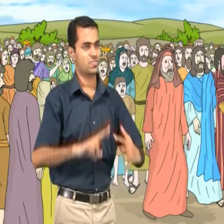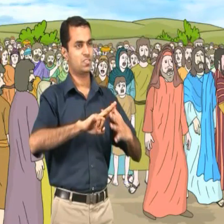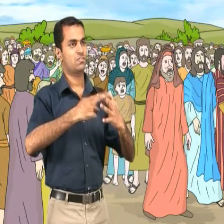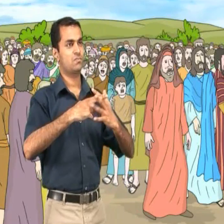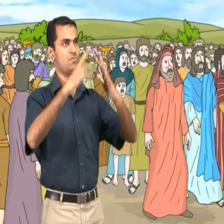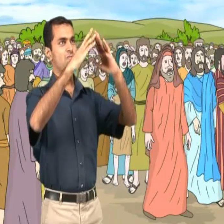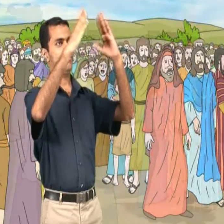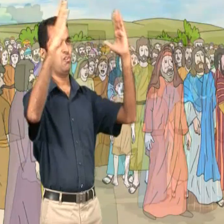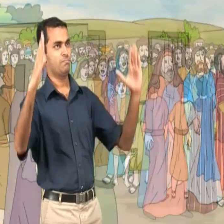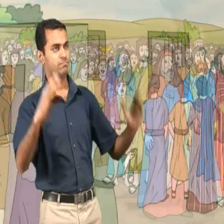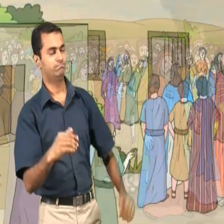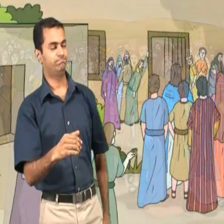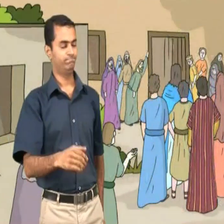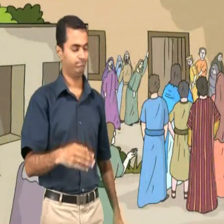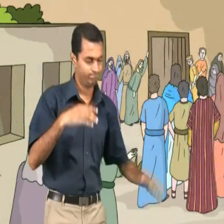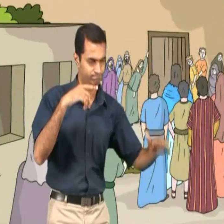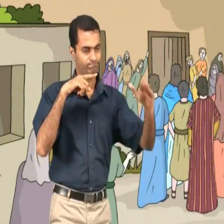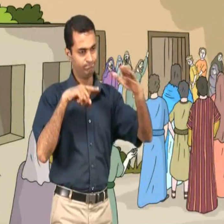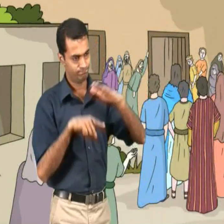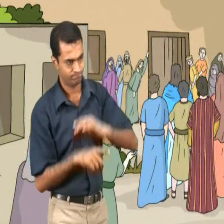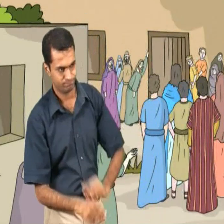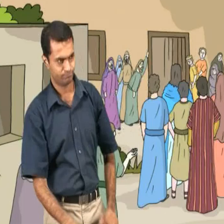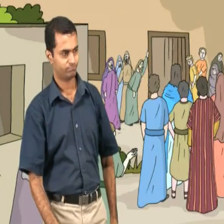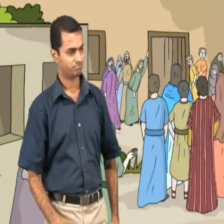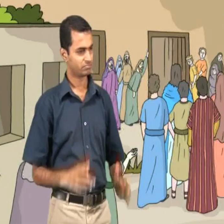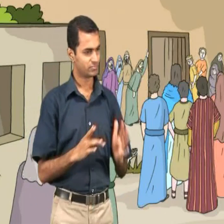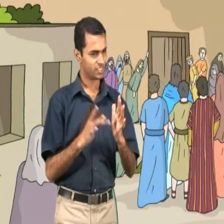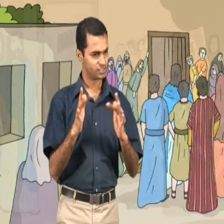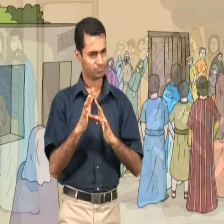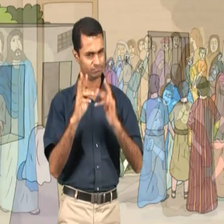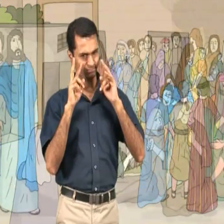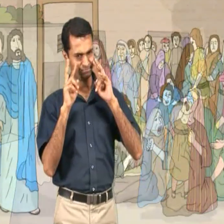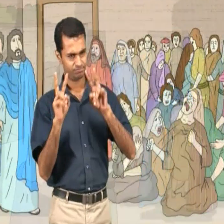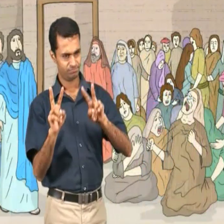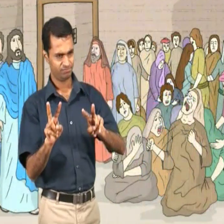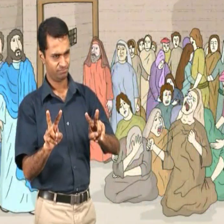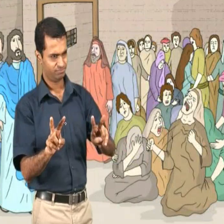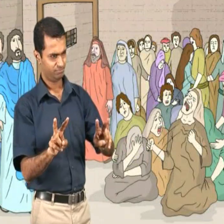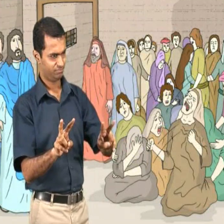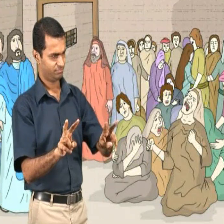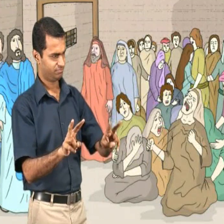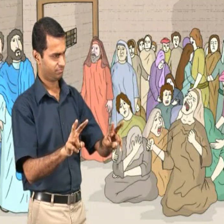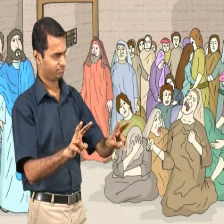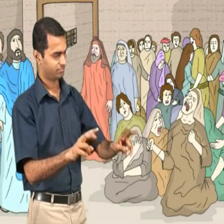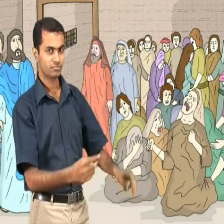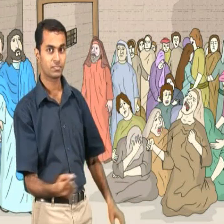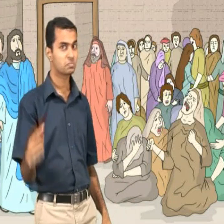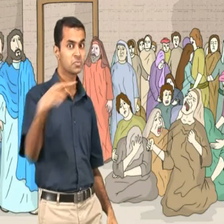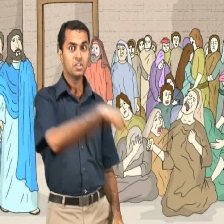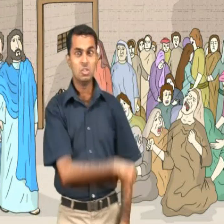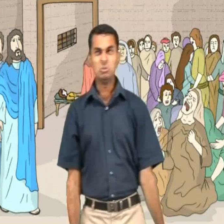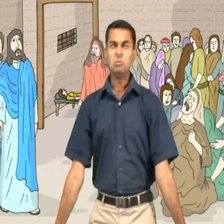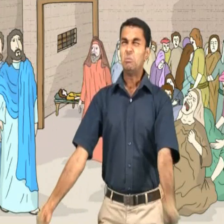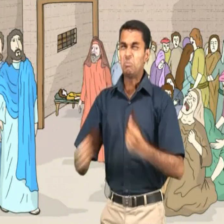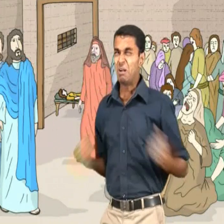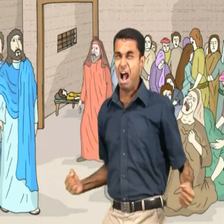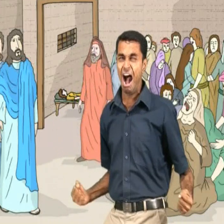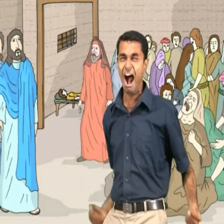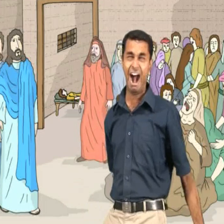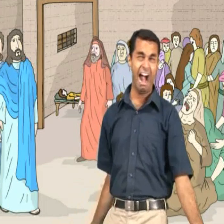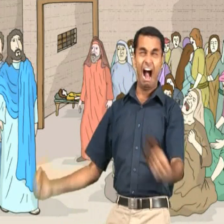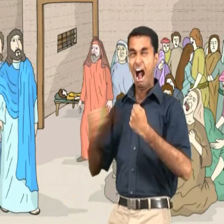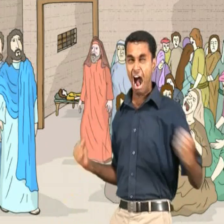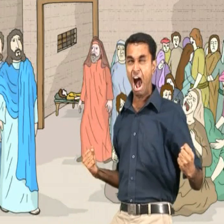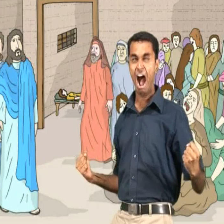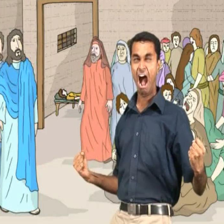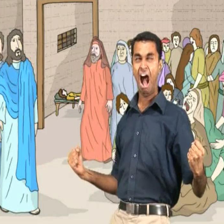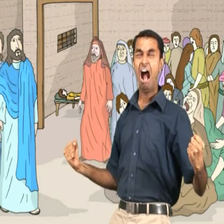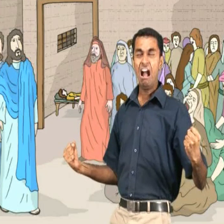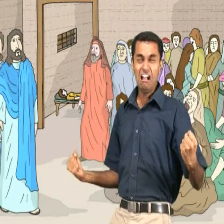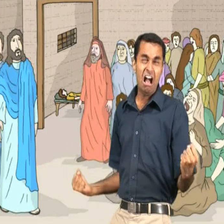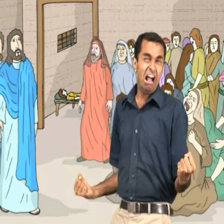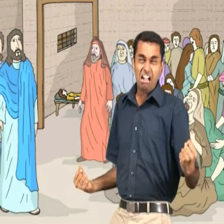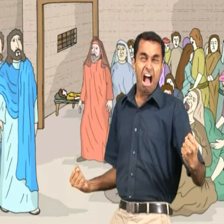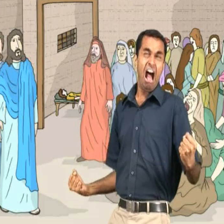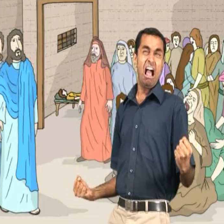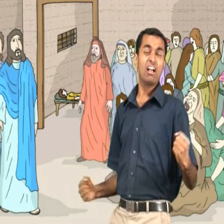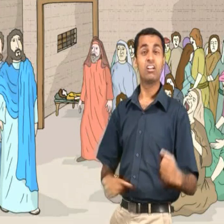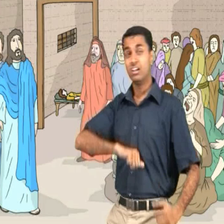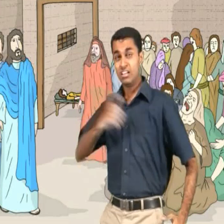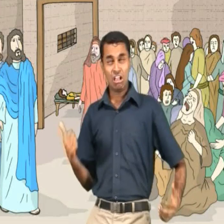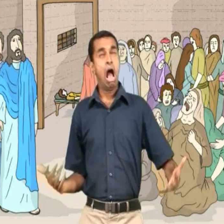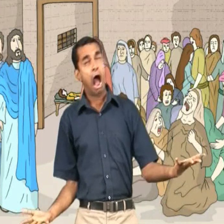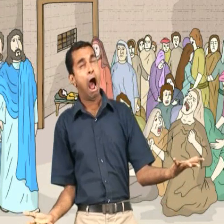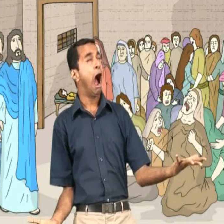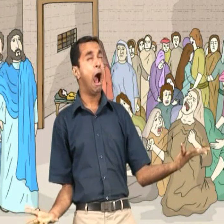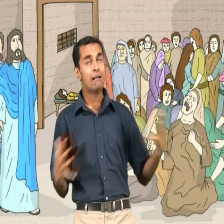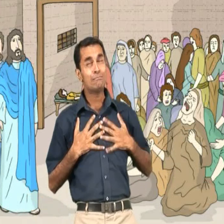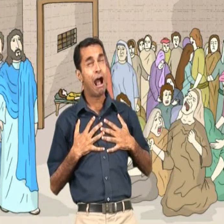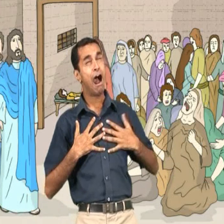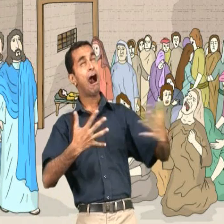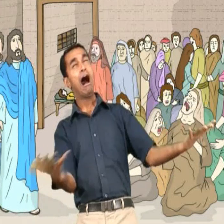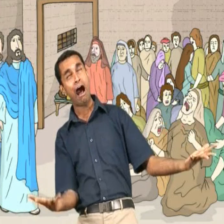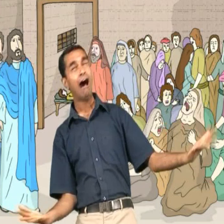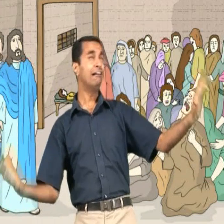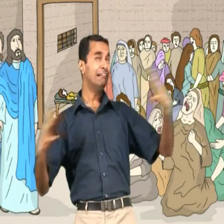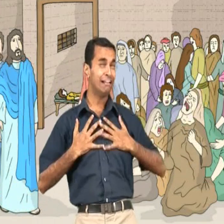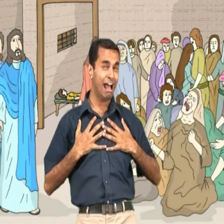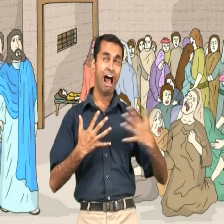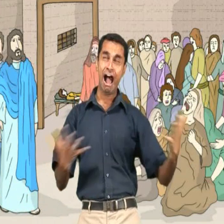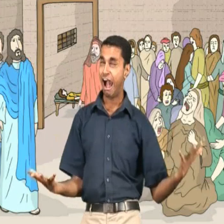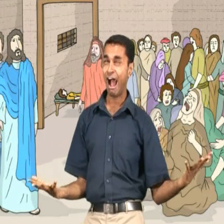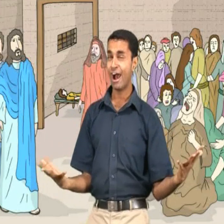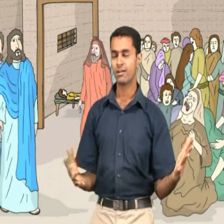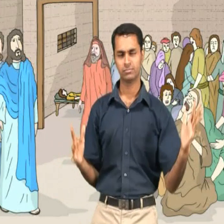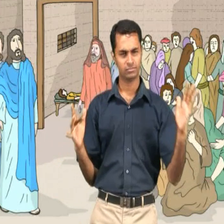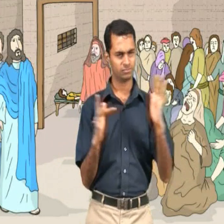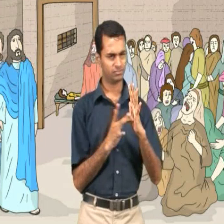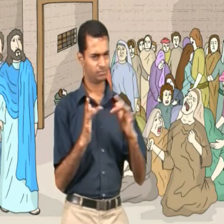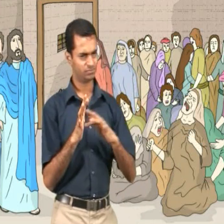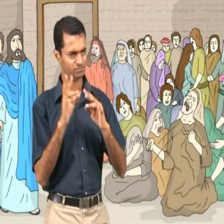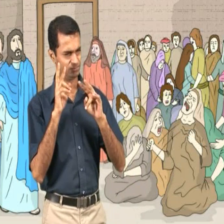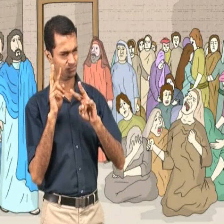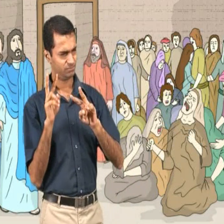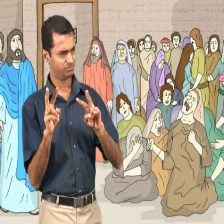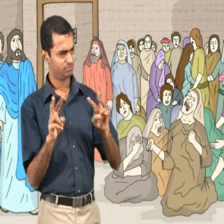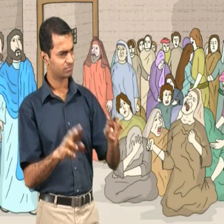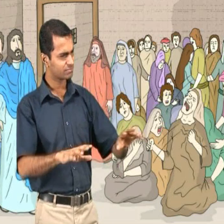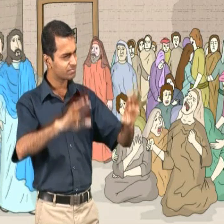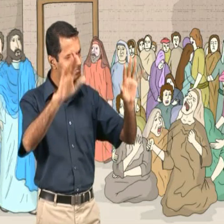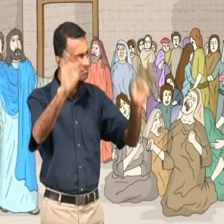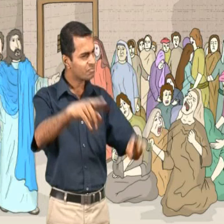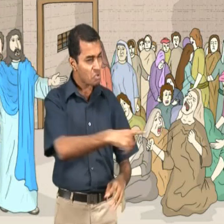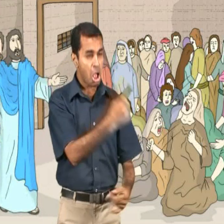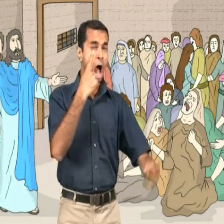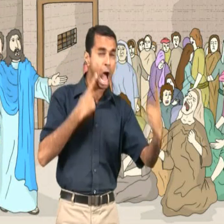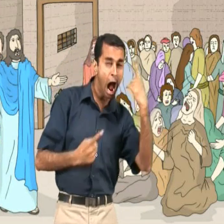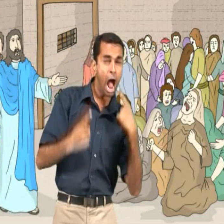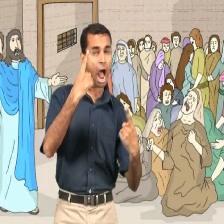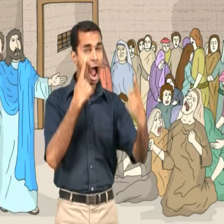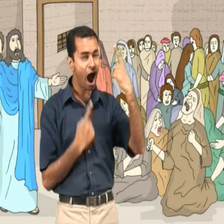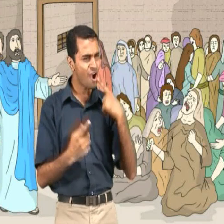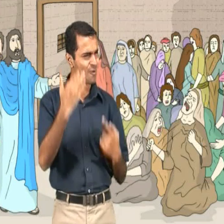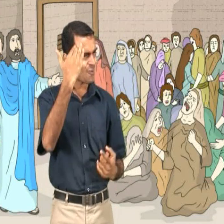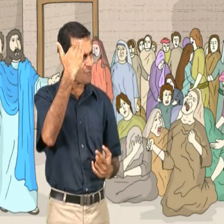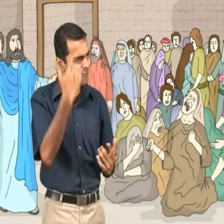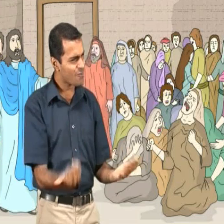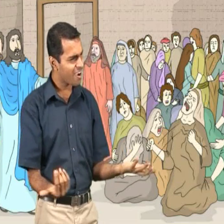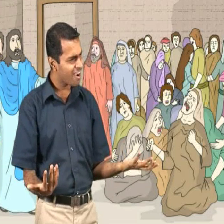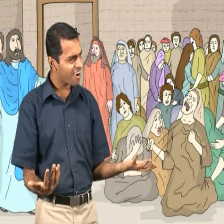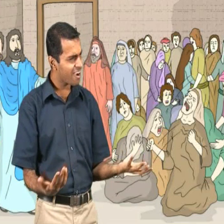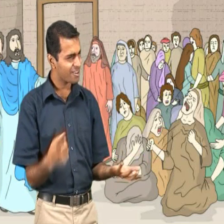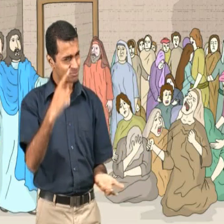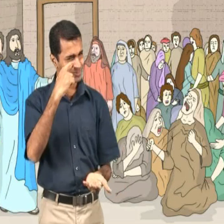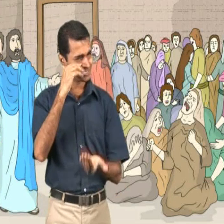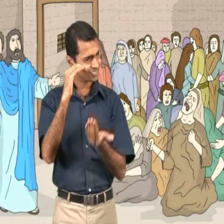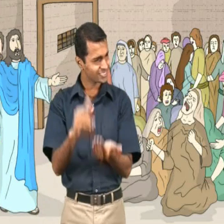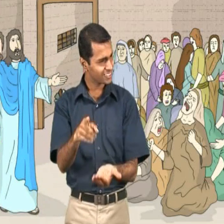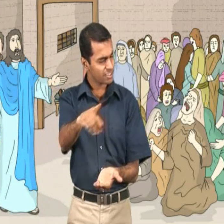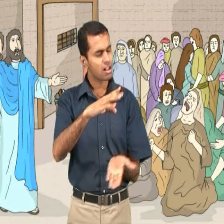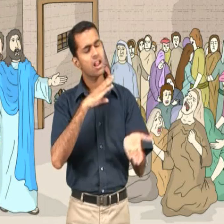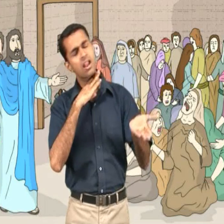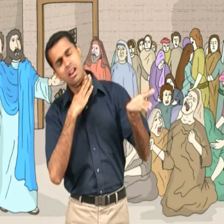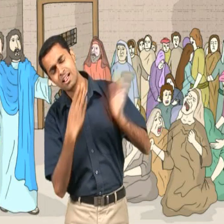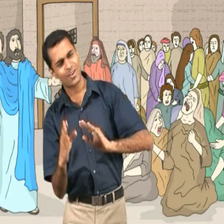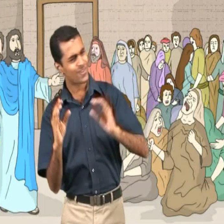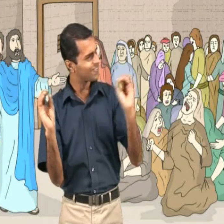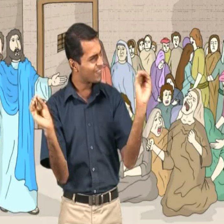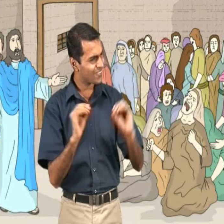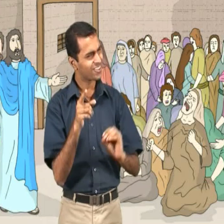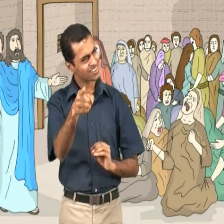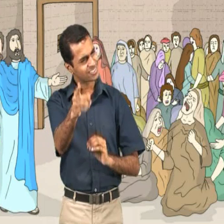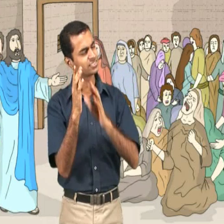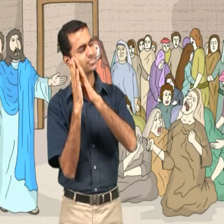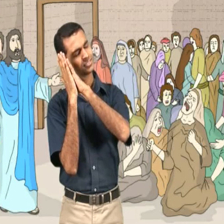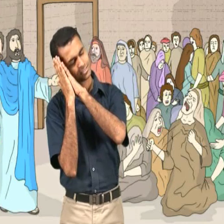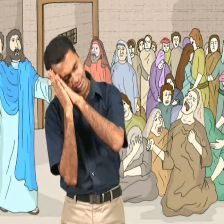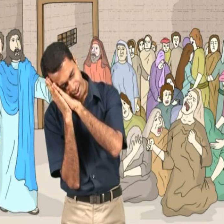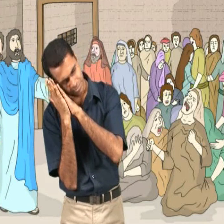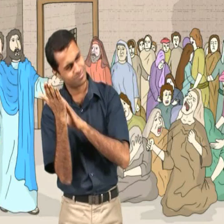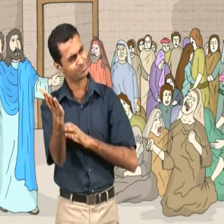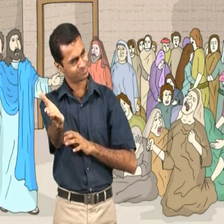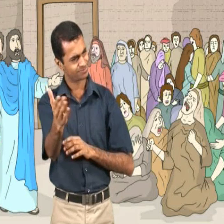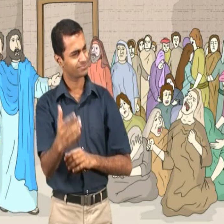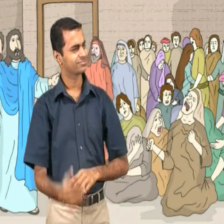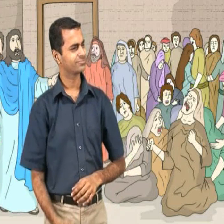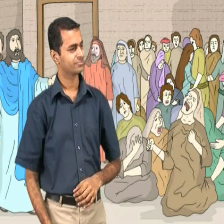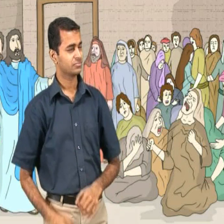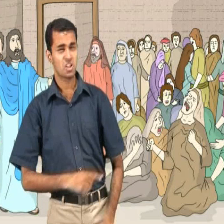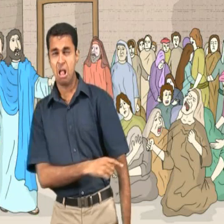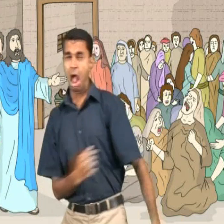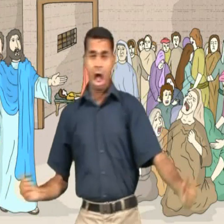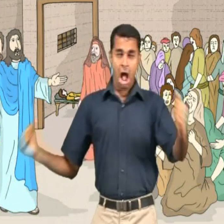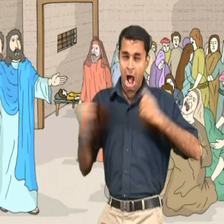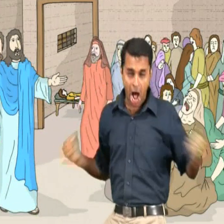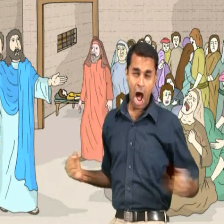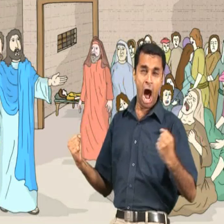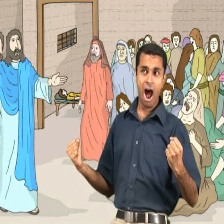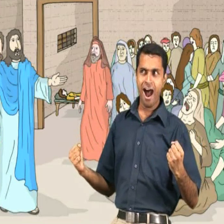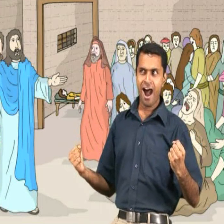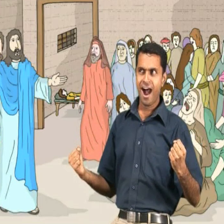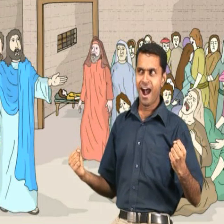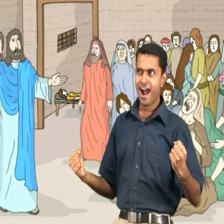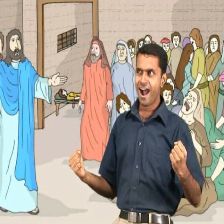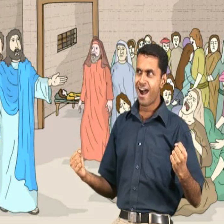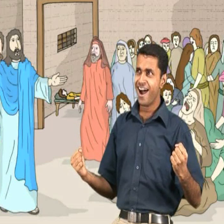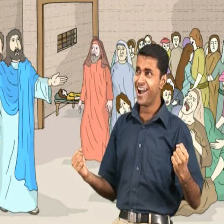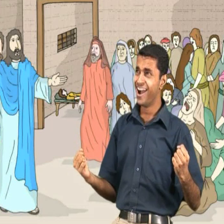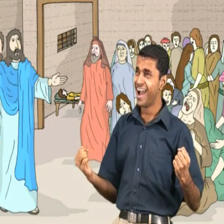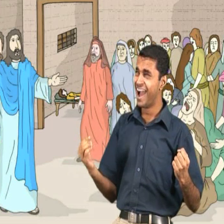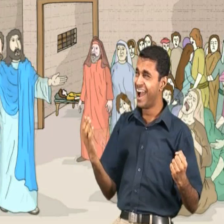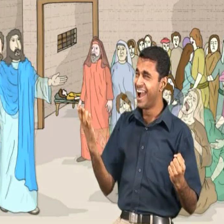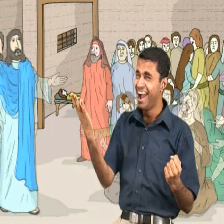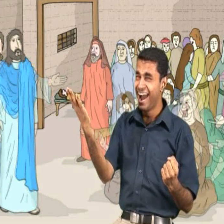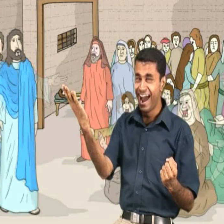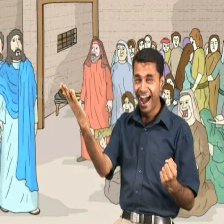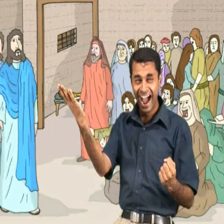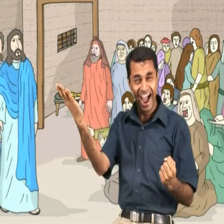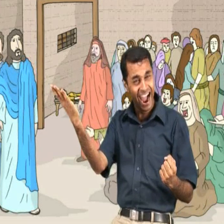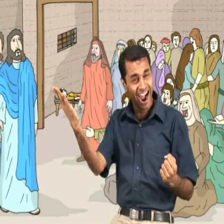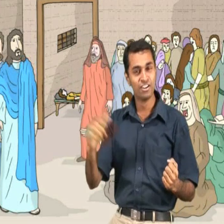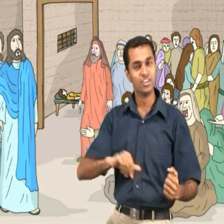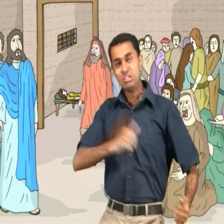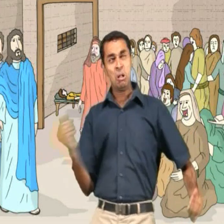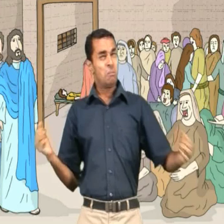When they arrived at the house of the synagogue leader, Jesus saw the commotion and the people weeping and wailing loudly. He went inside and asked, “Why all this commotion and weeping? The child is not dead, but asleep.”